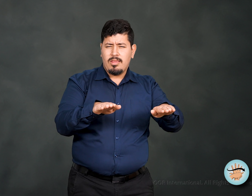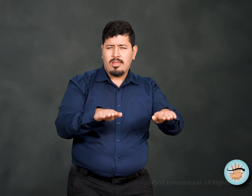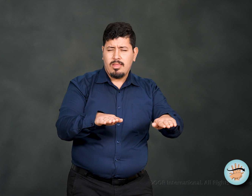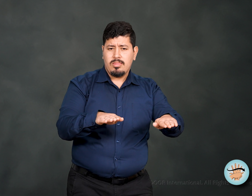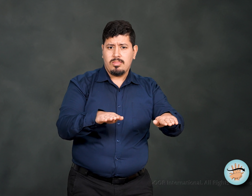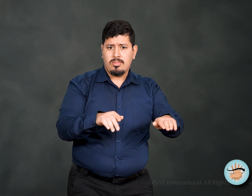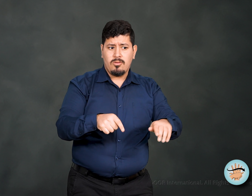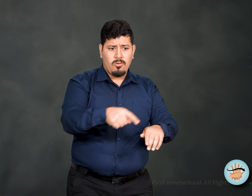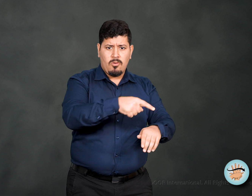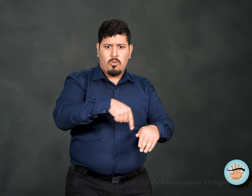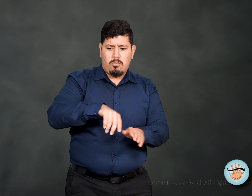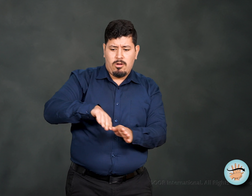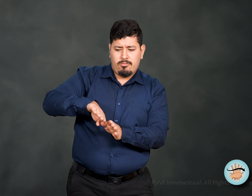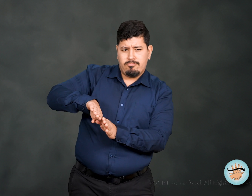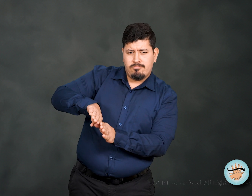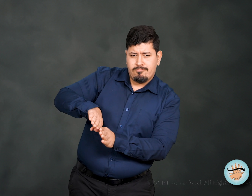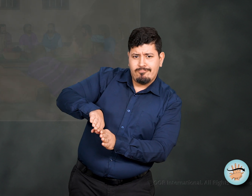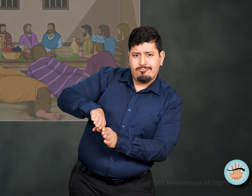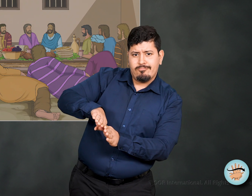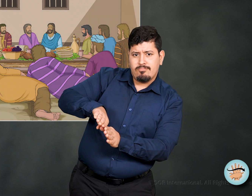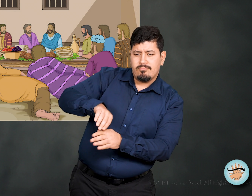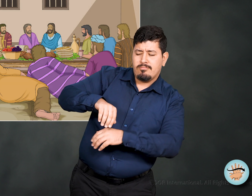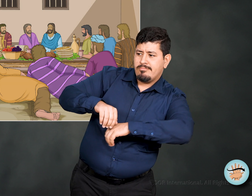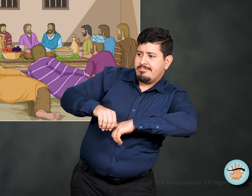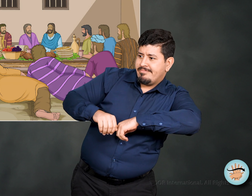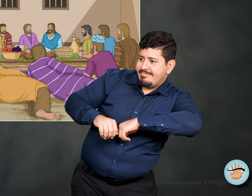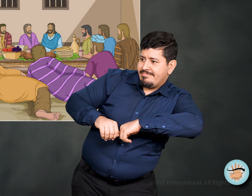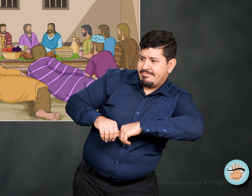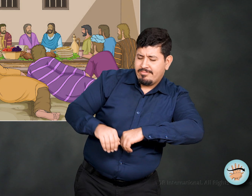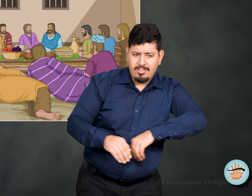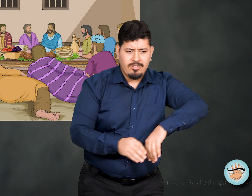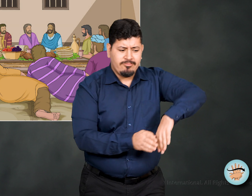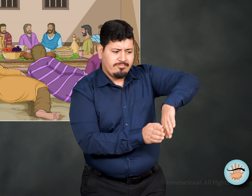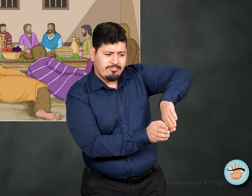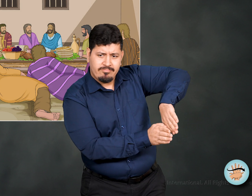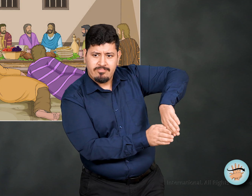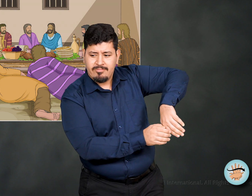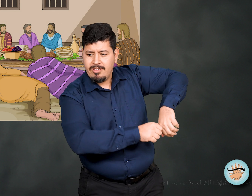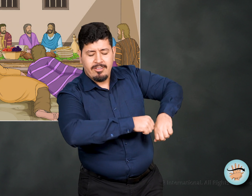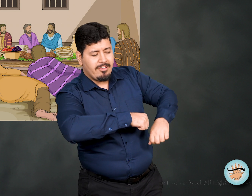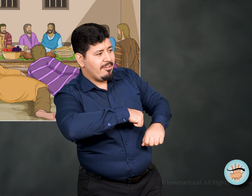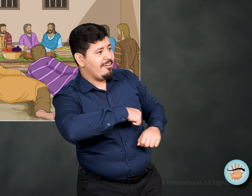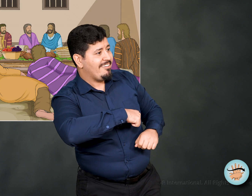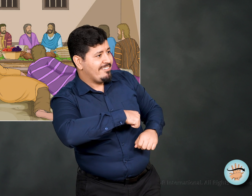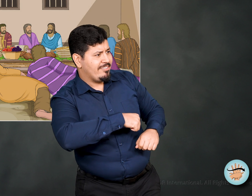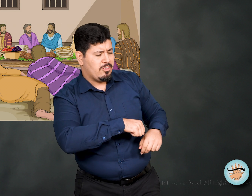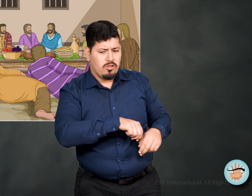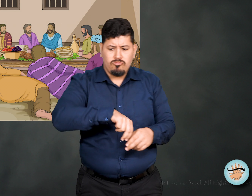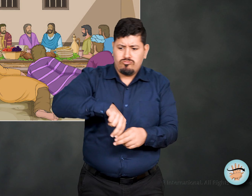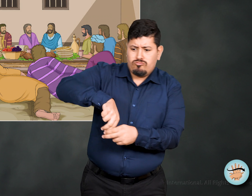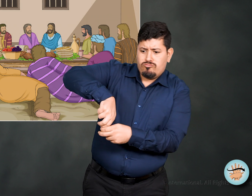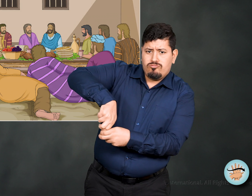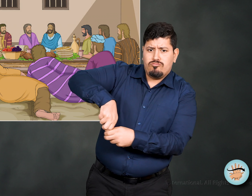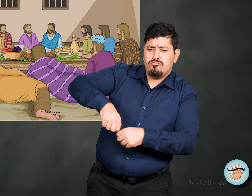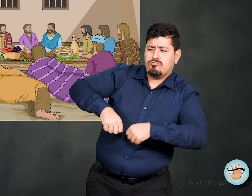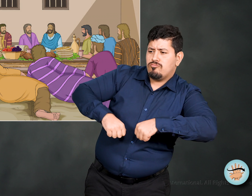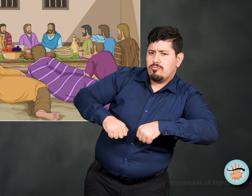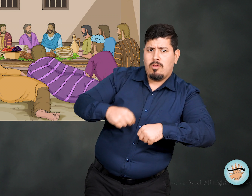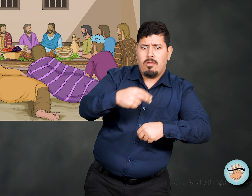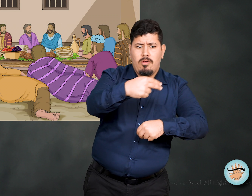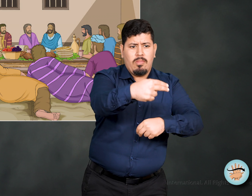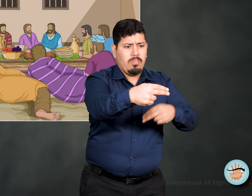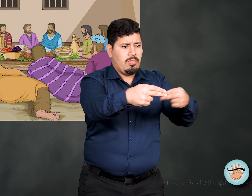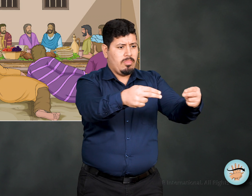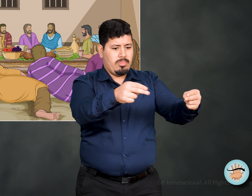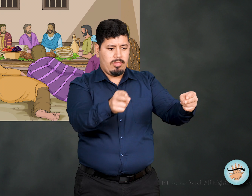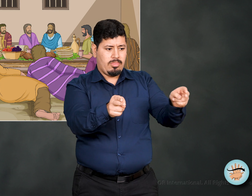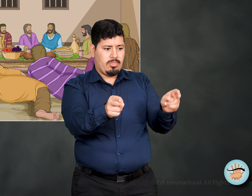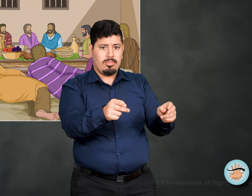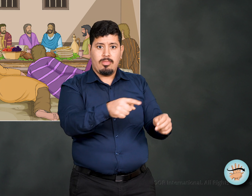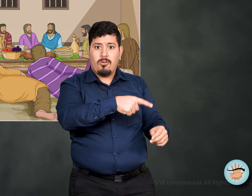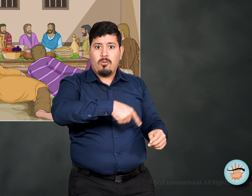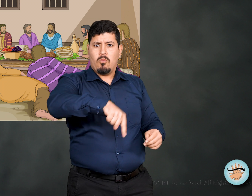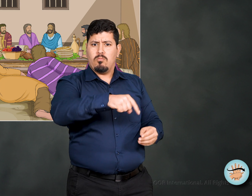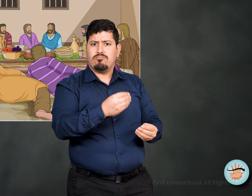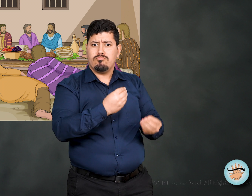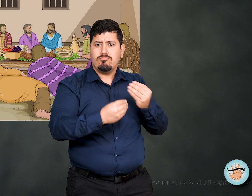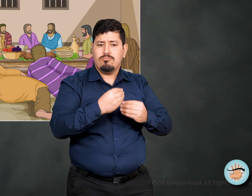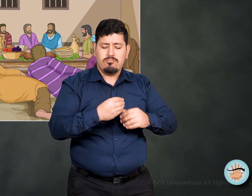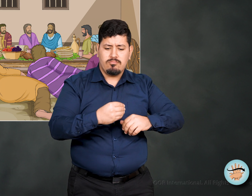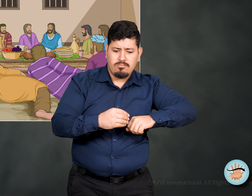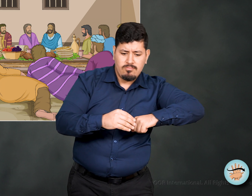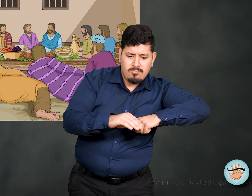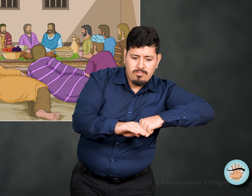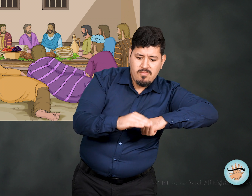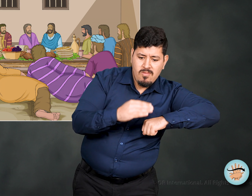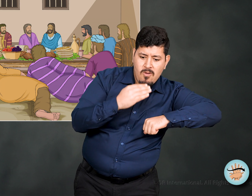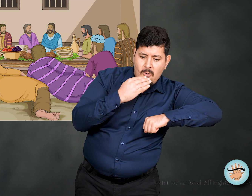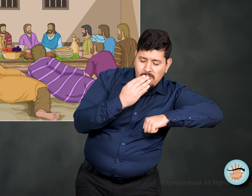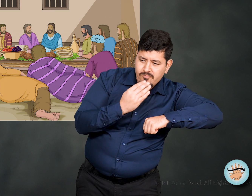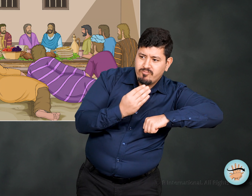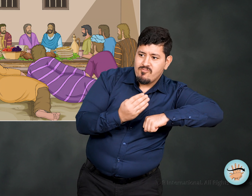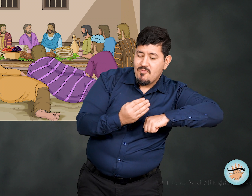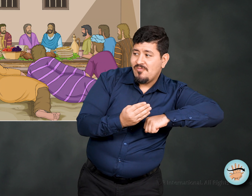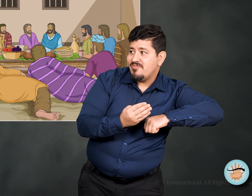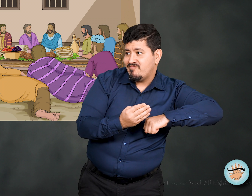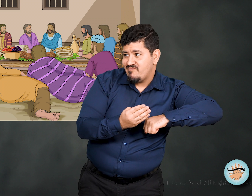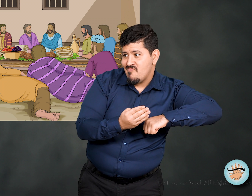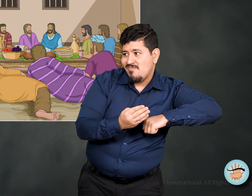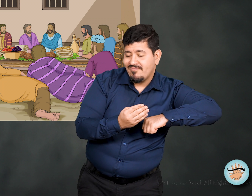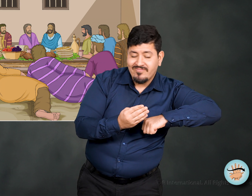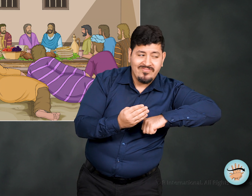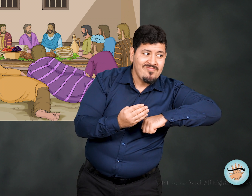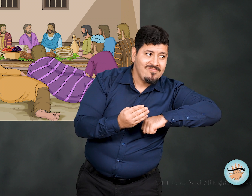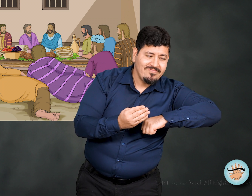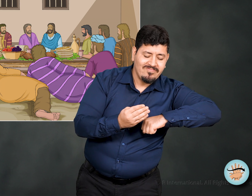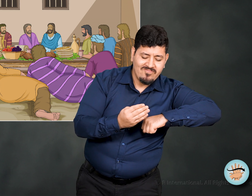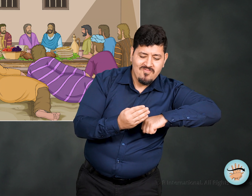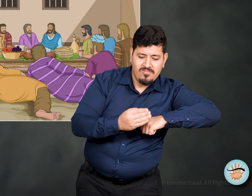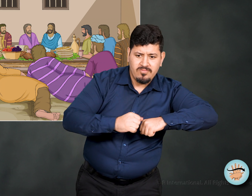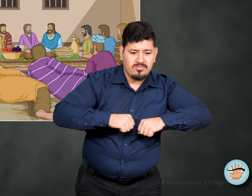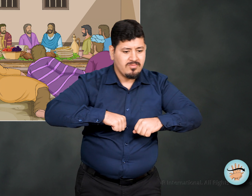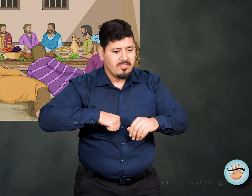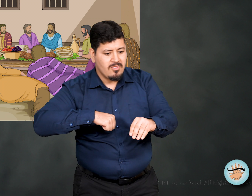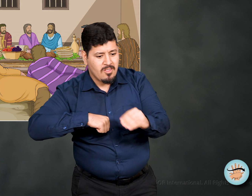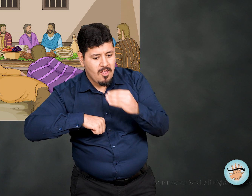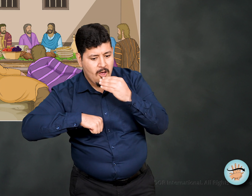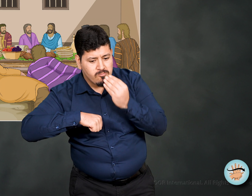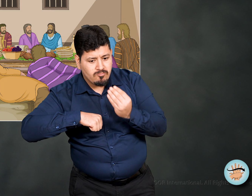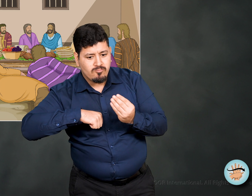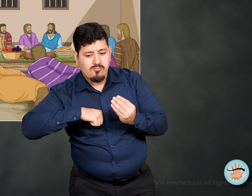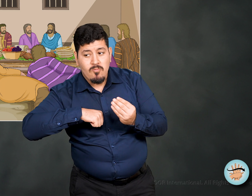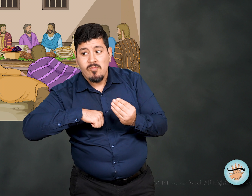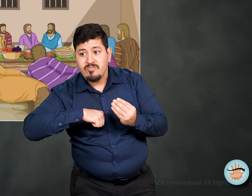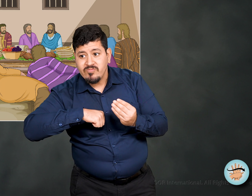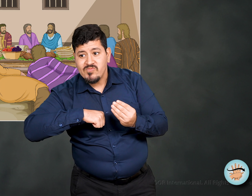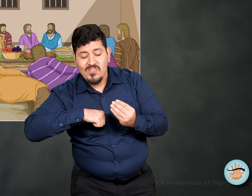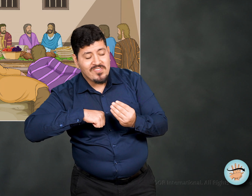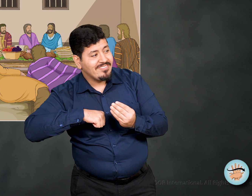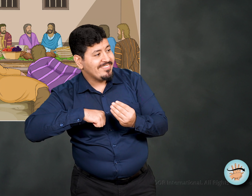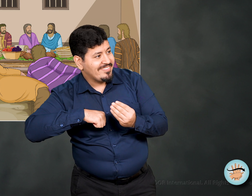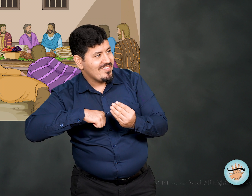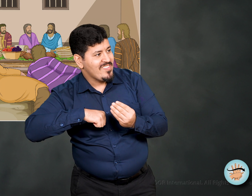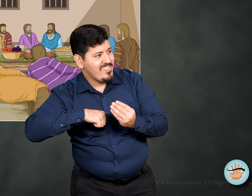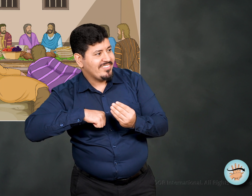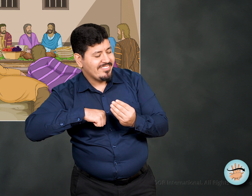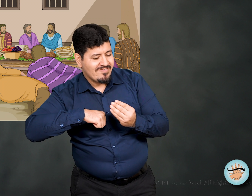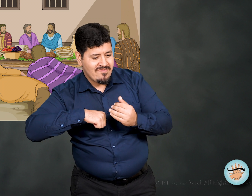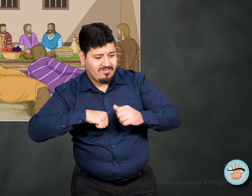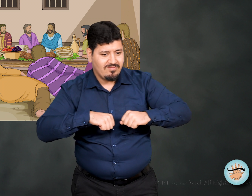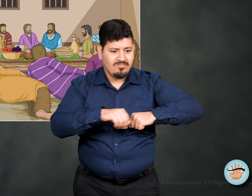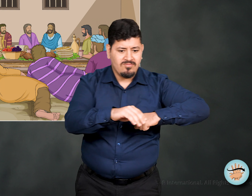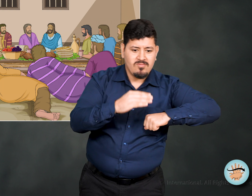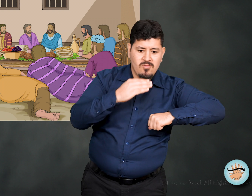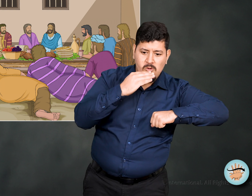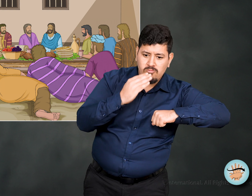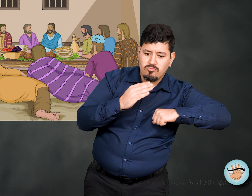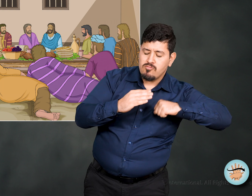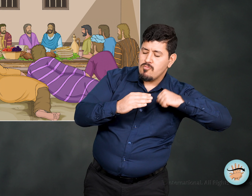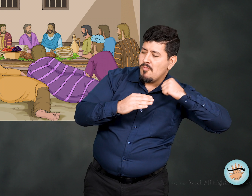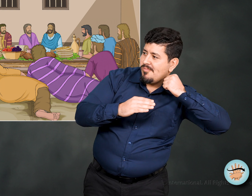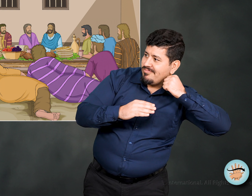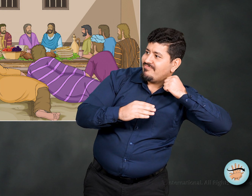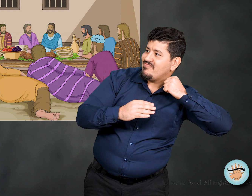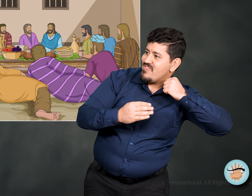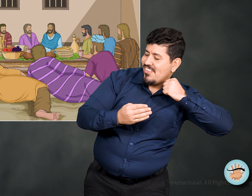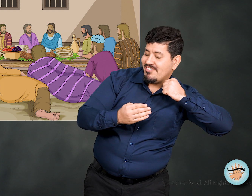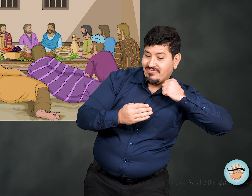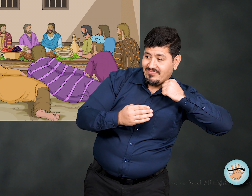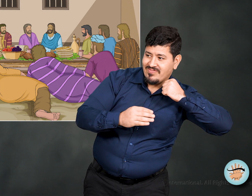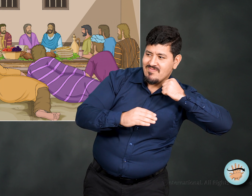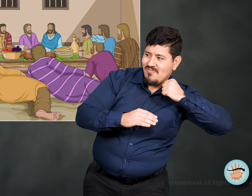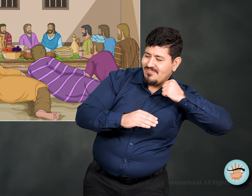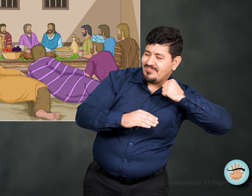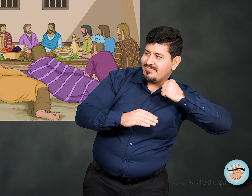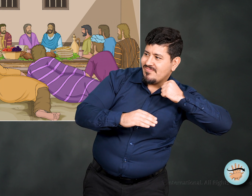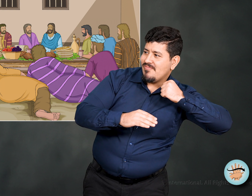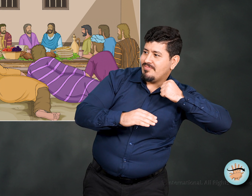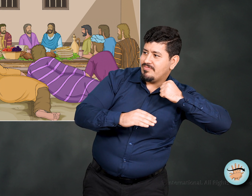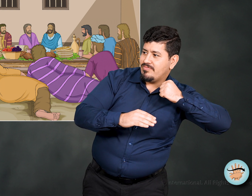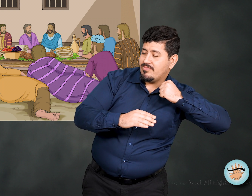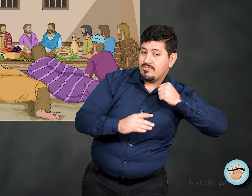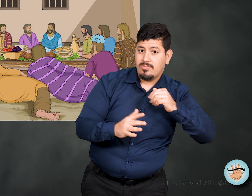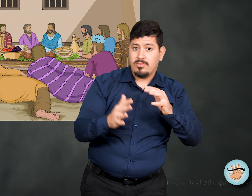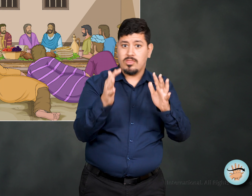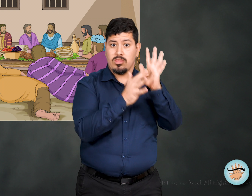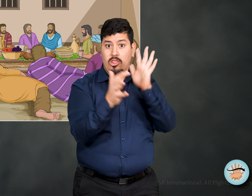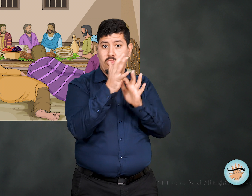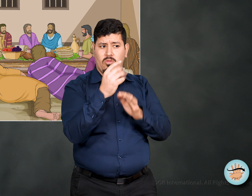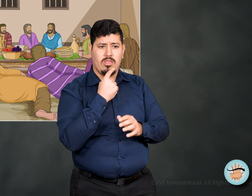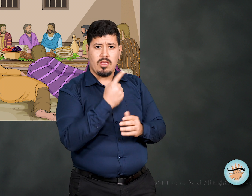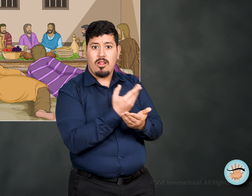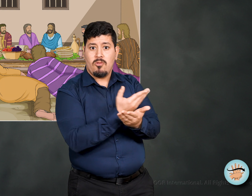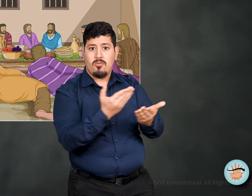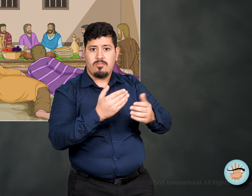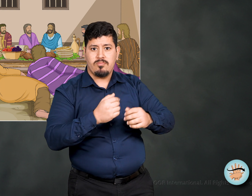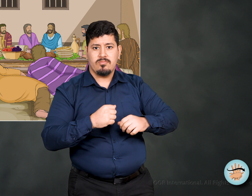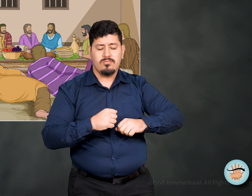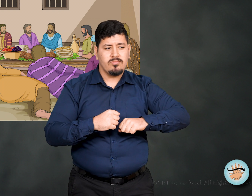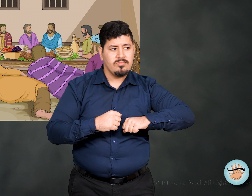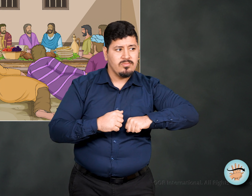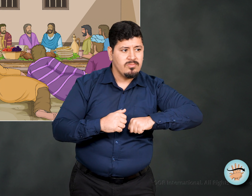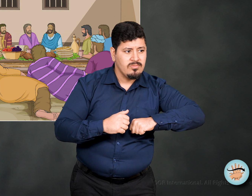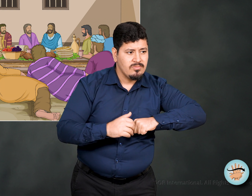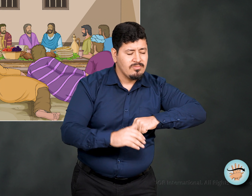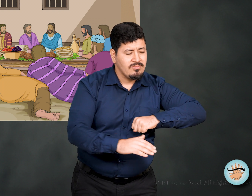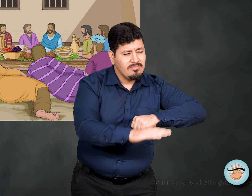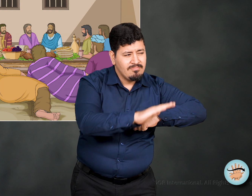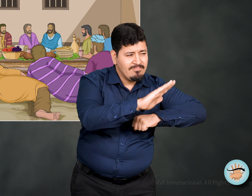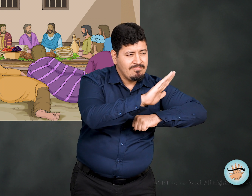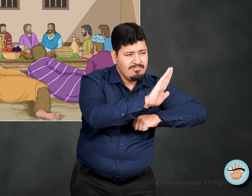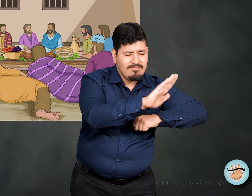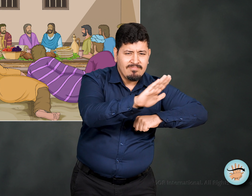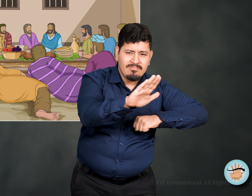When evening came, Jesus was reclining with the twelve disciples.